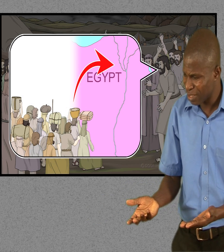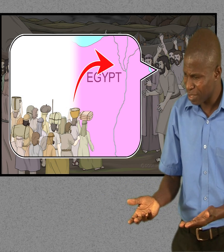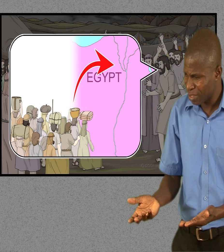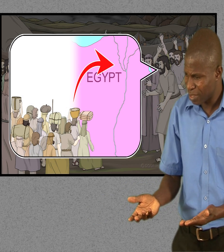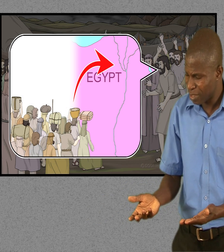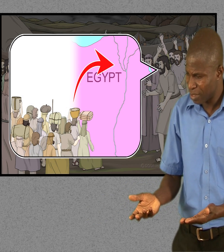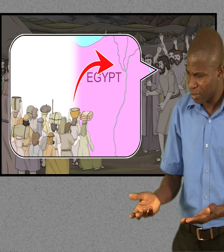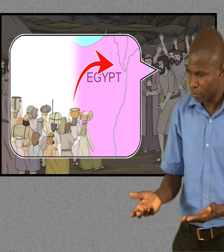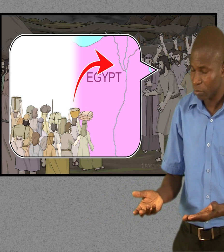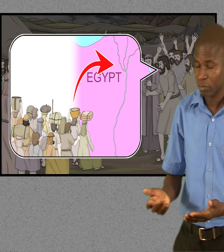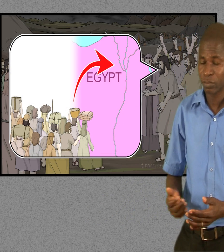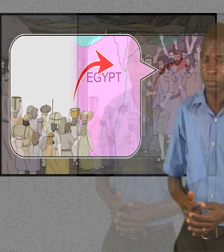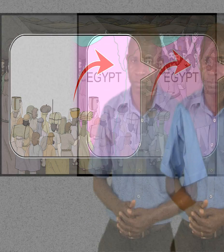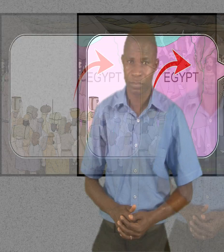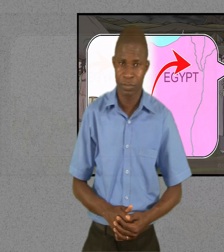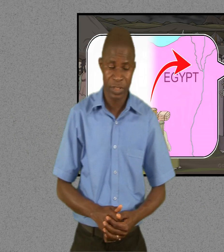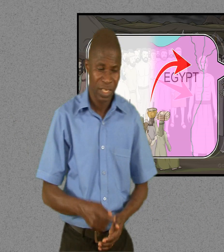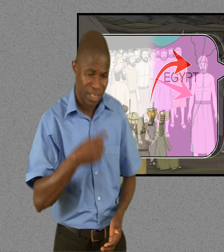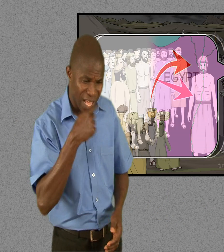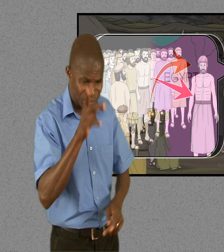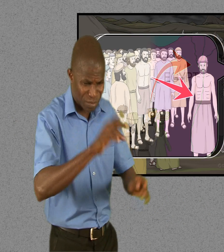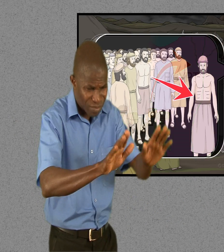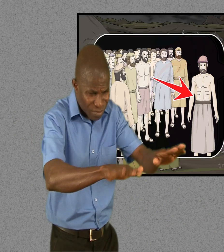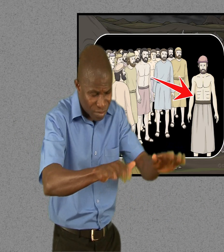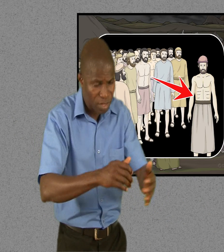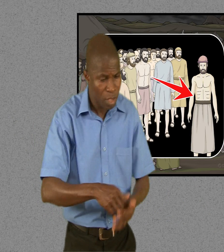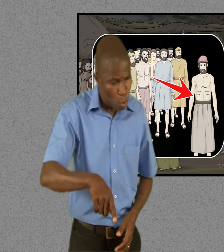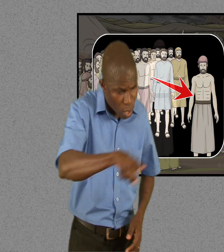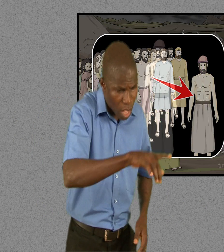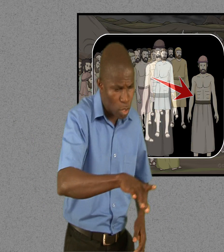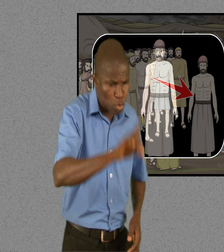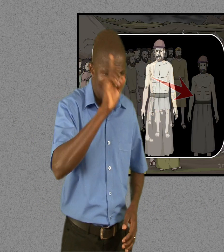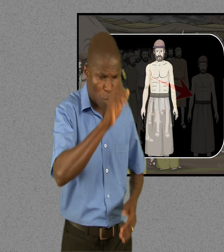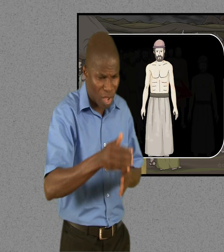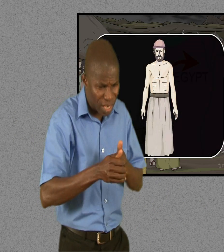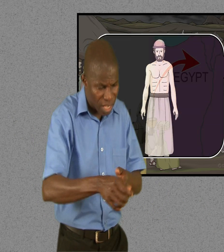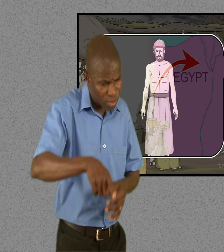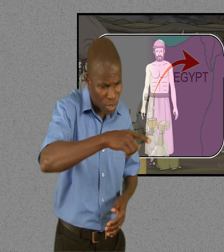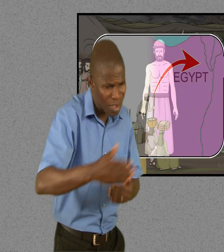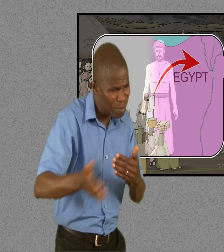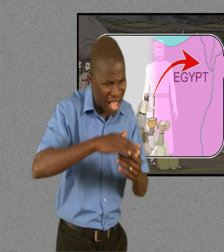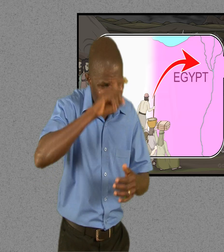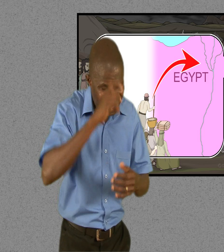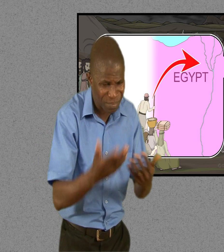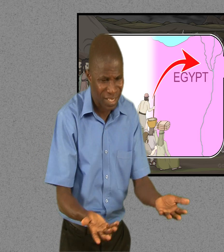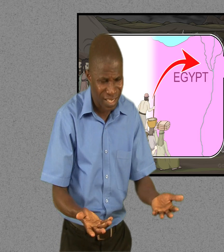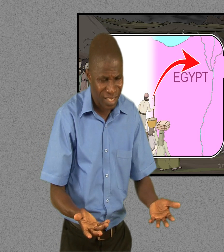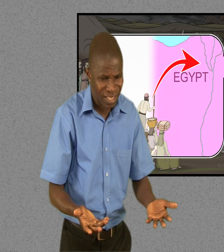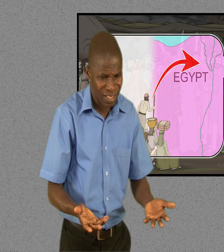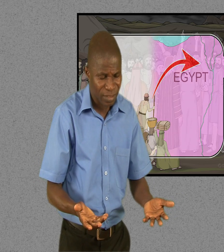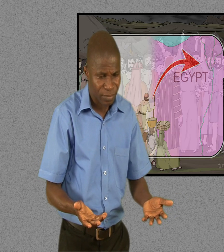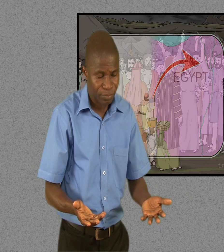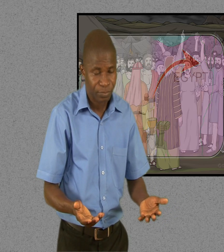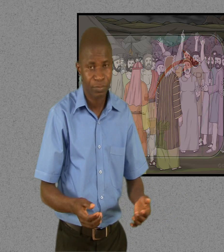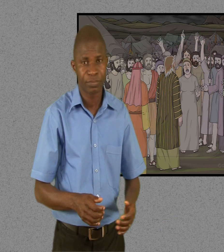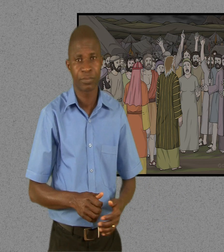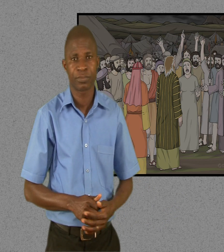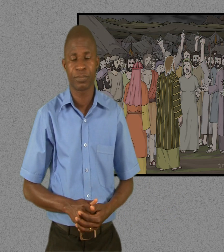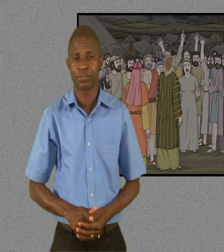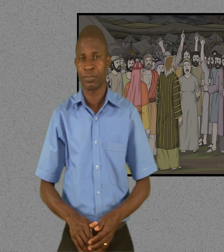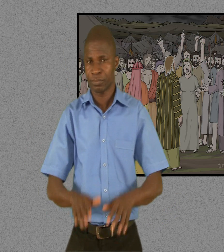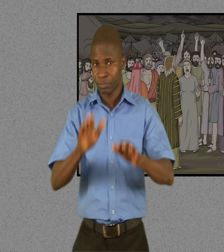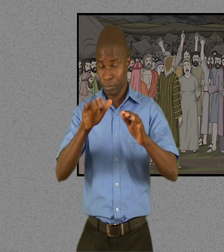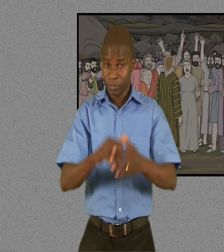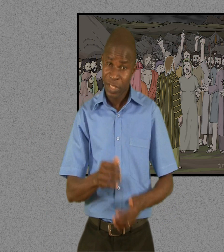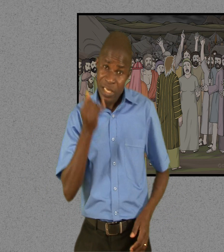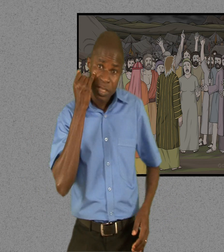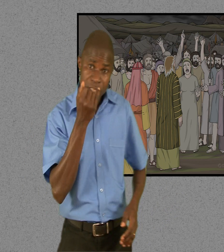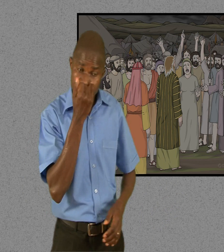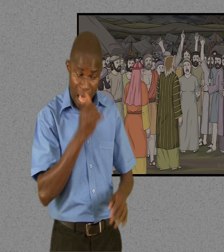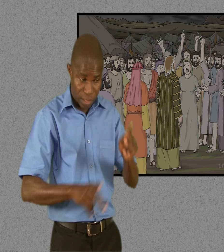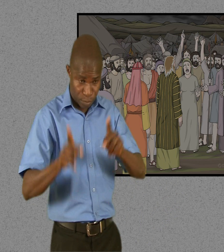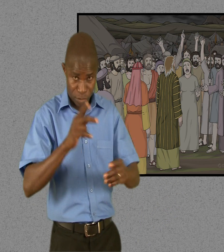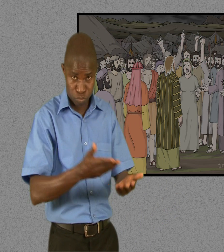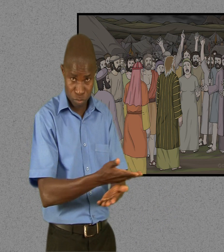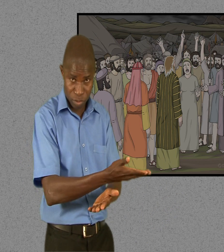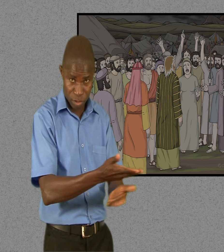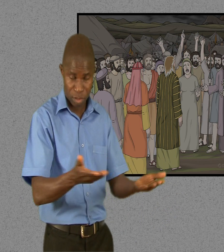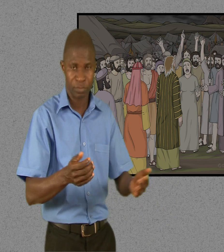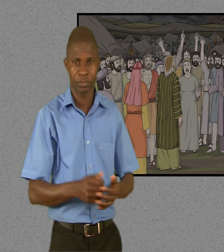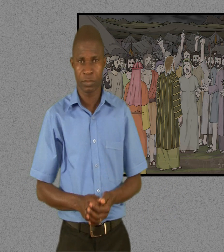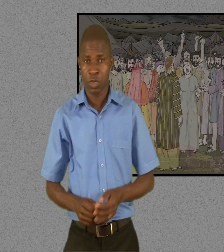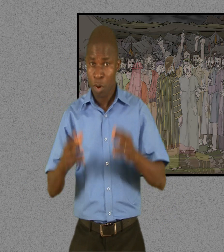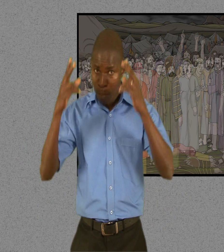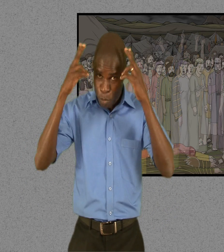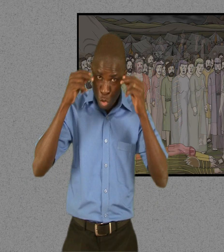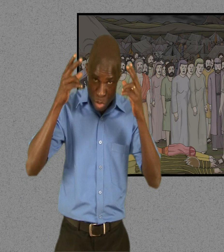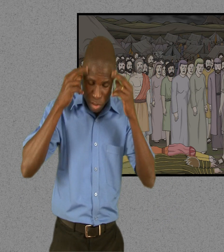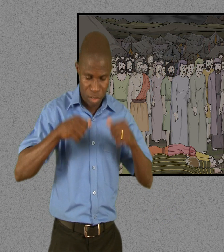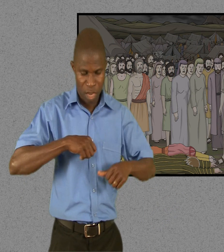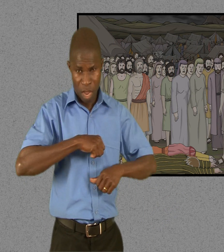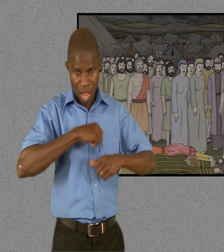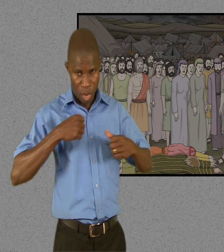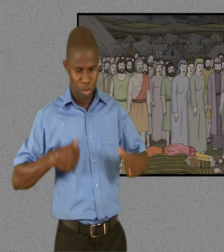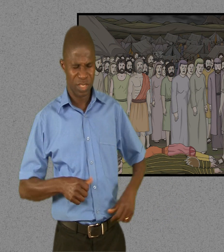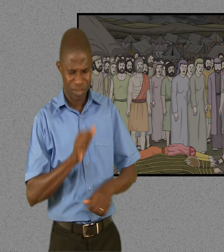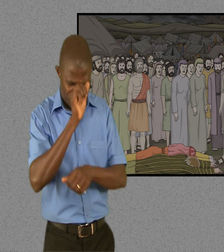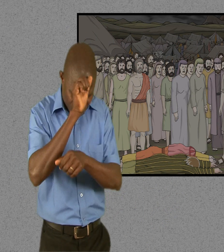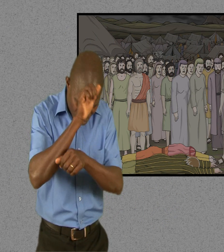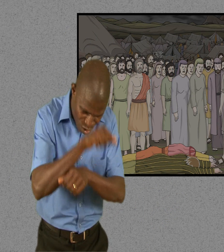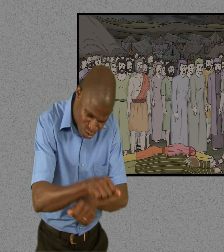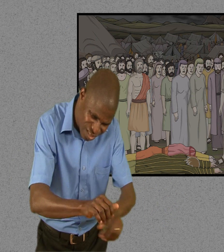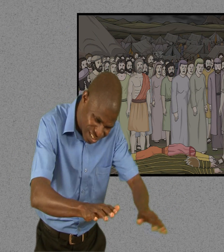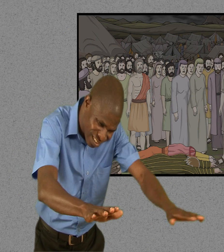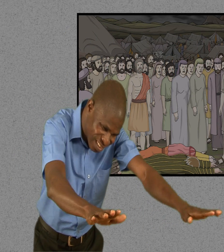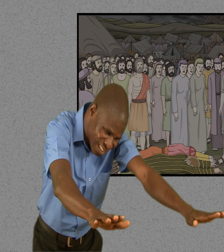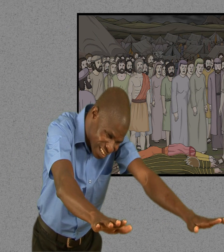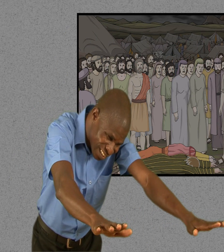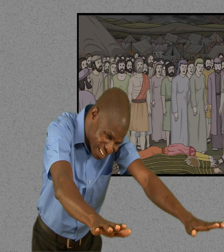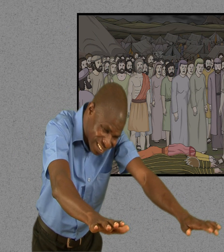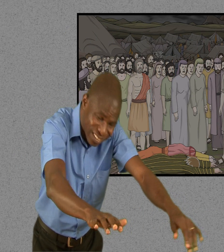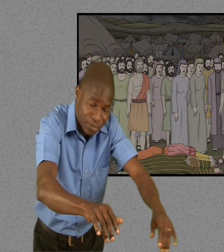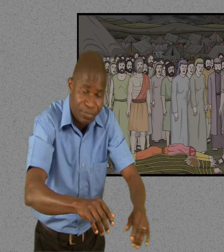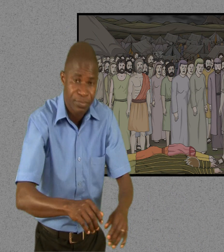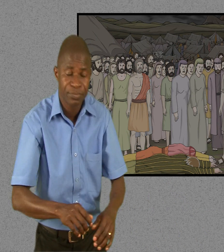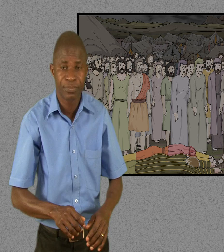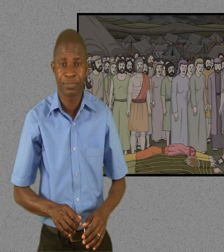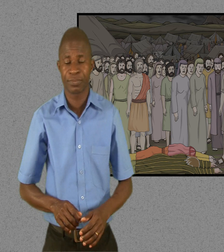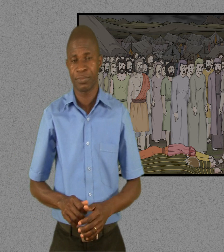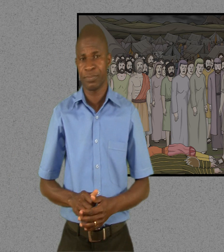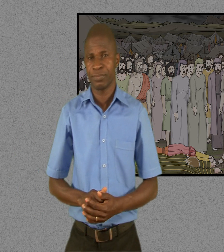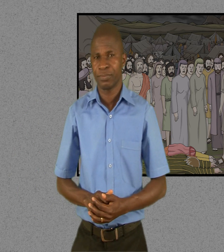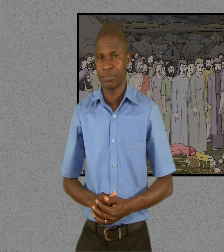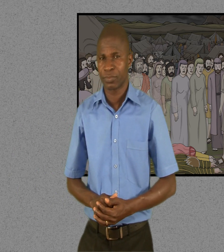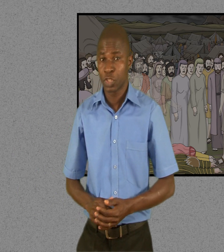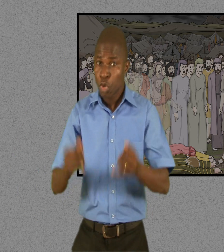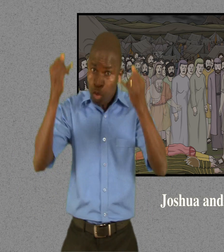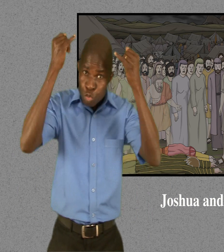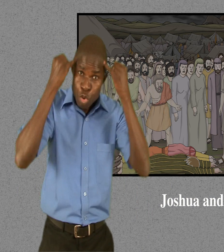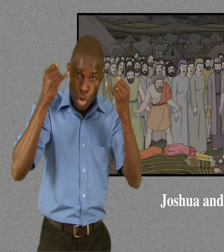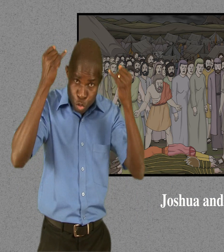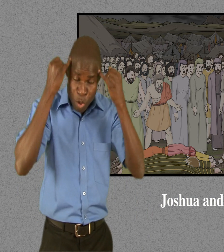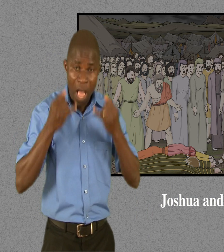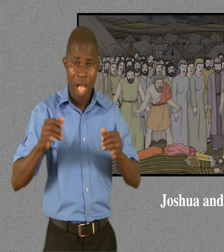So they said to one another, “Let us appoint a leader and return to Egypt.” Then Moses and Aaron fell facedown before the whole assembly of the congregation of Israel.